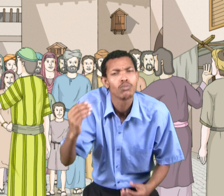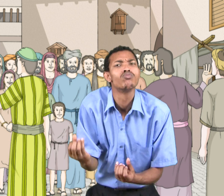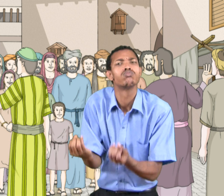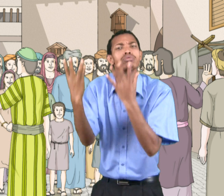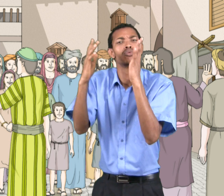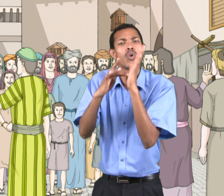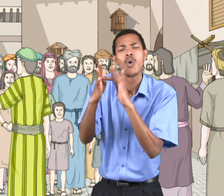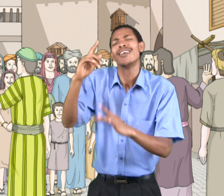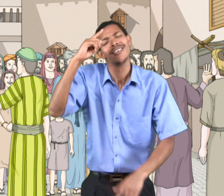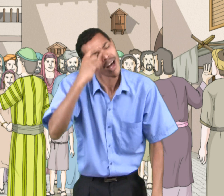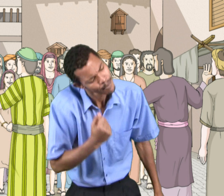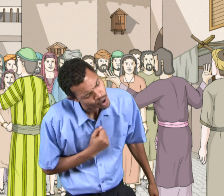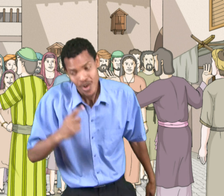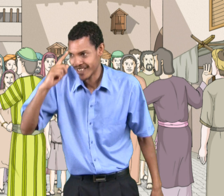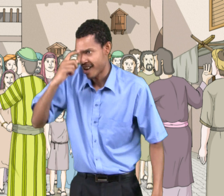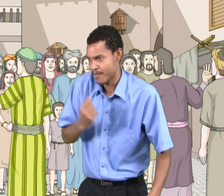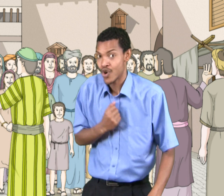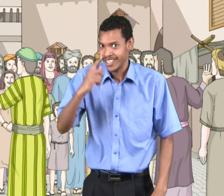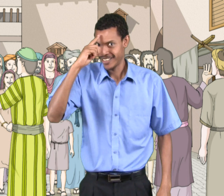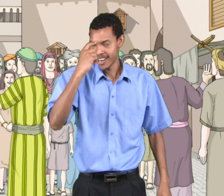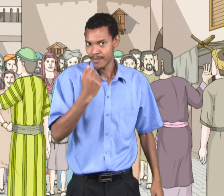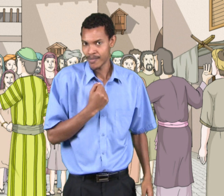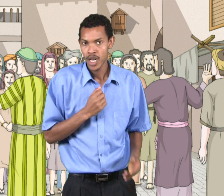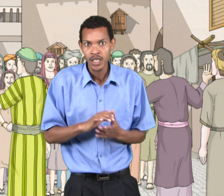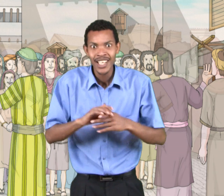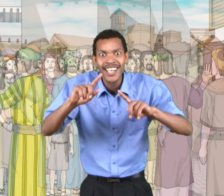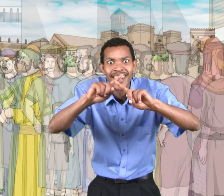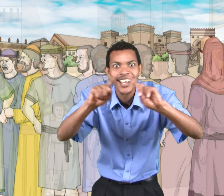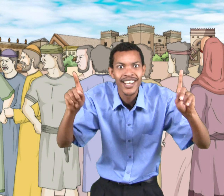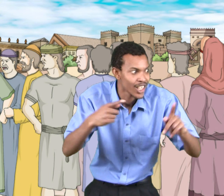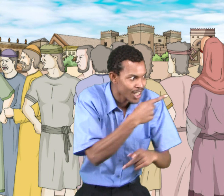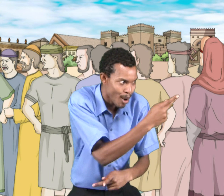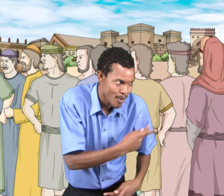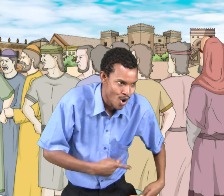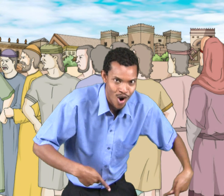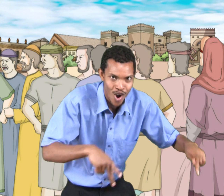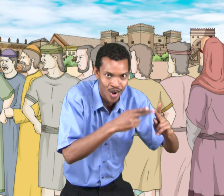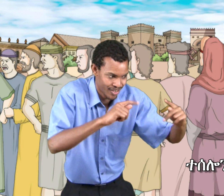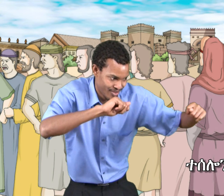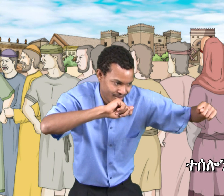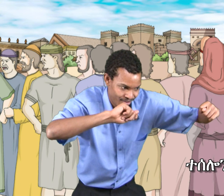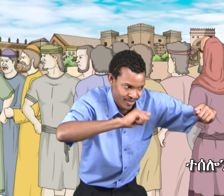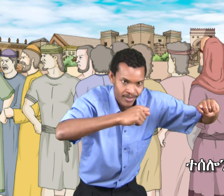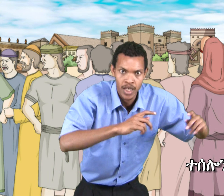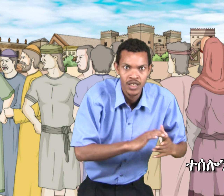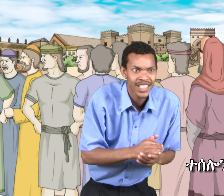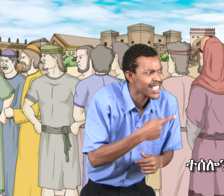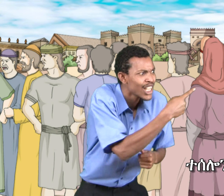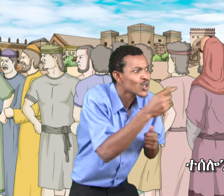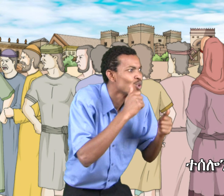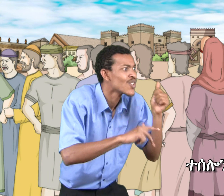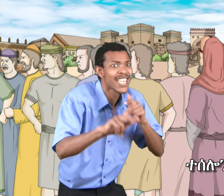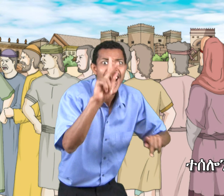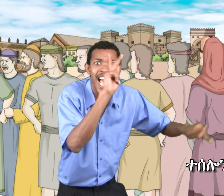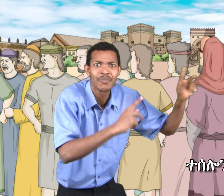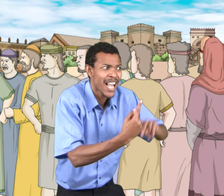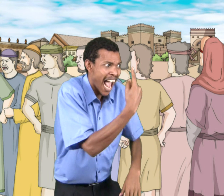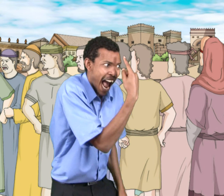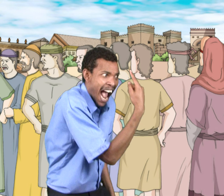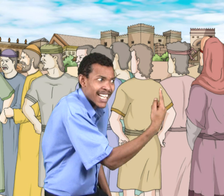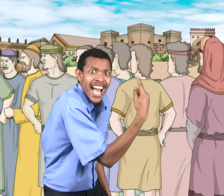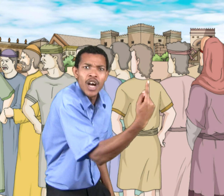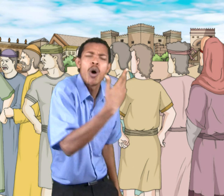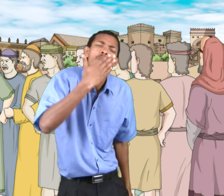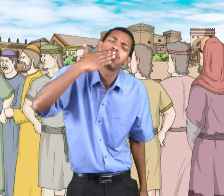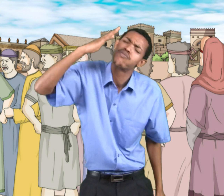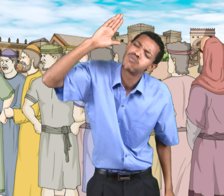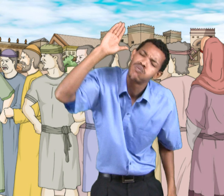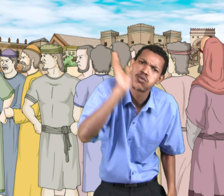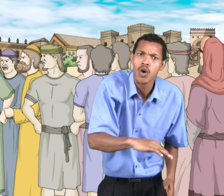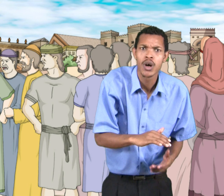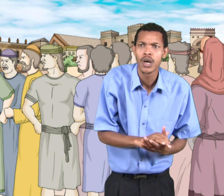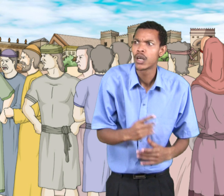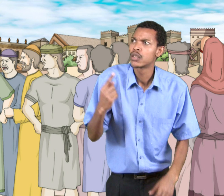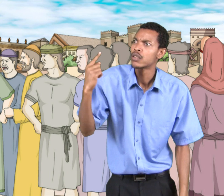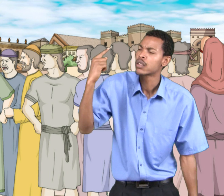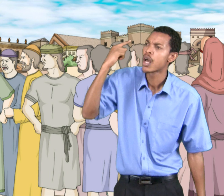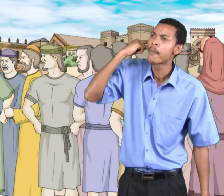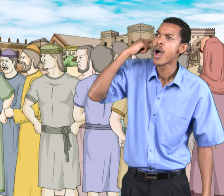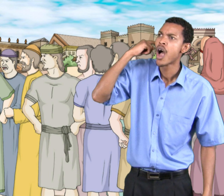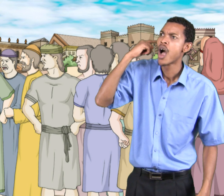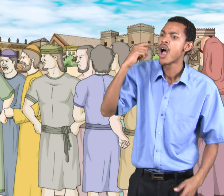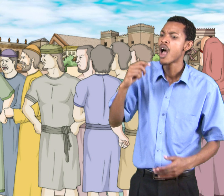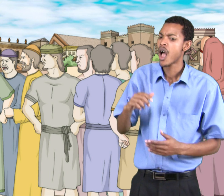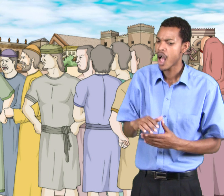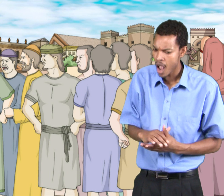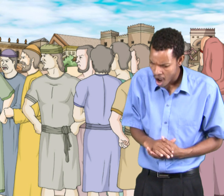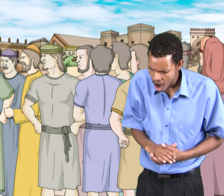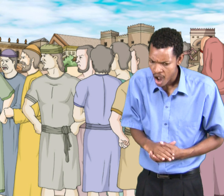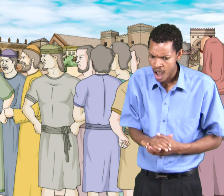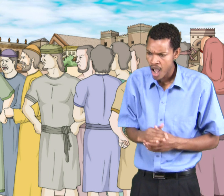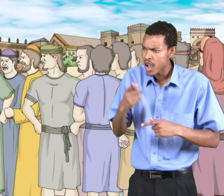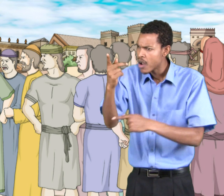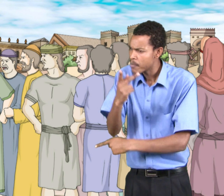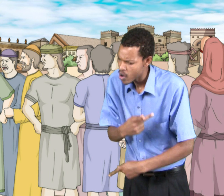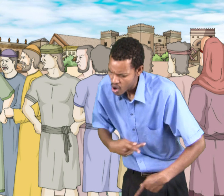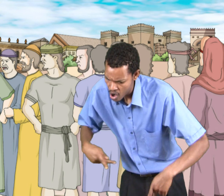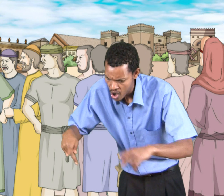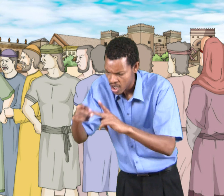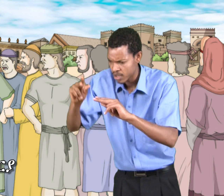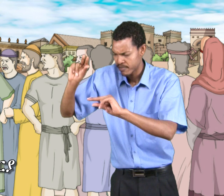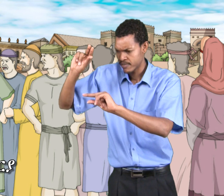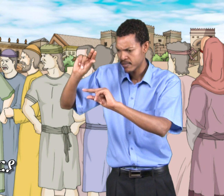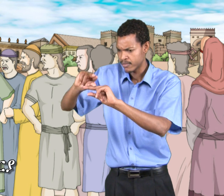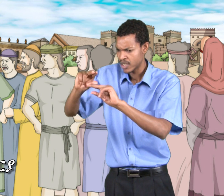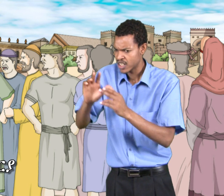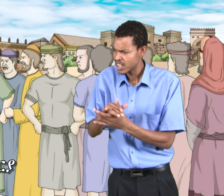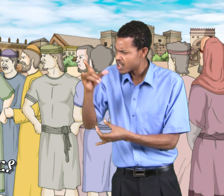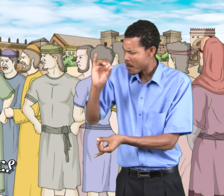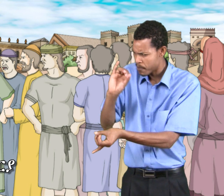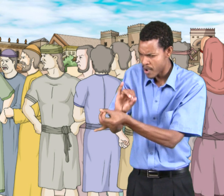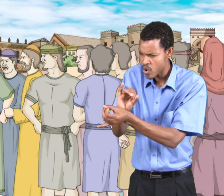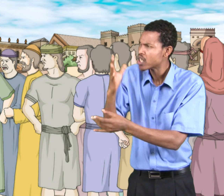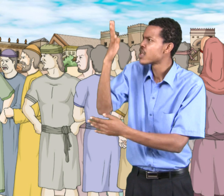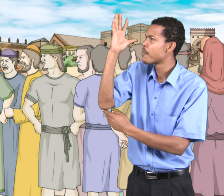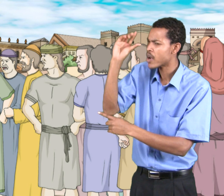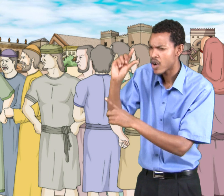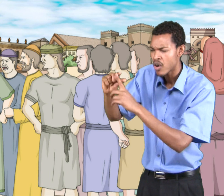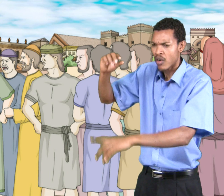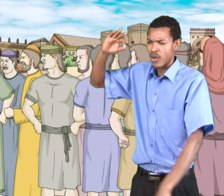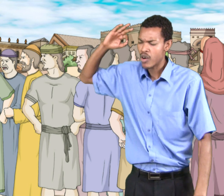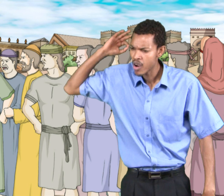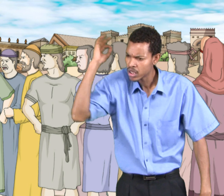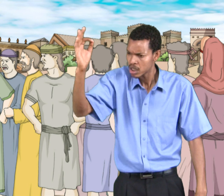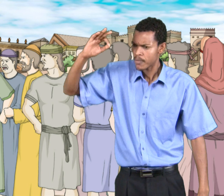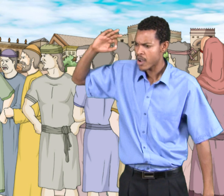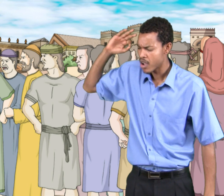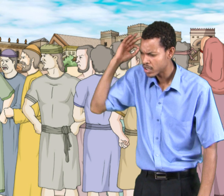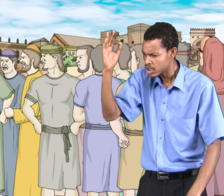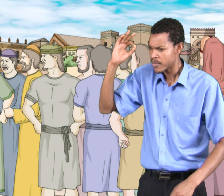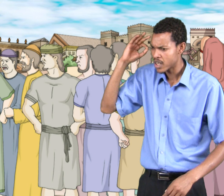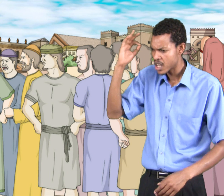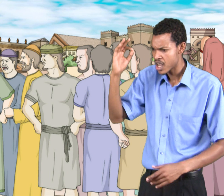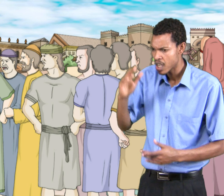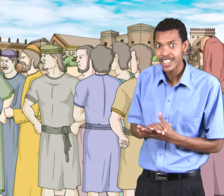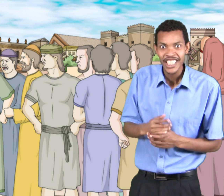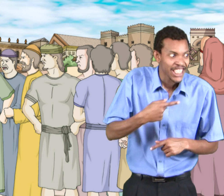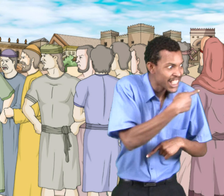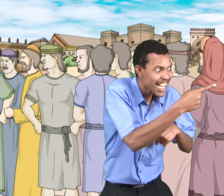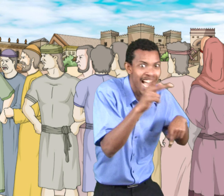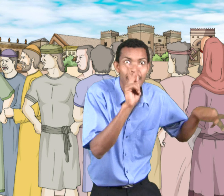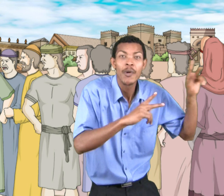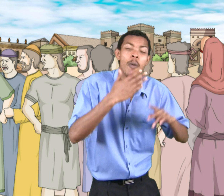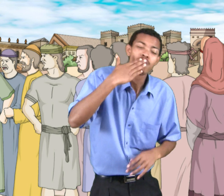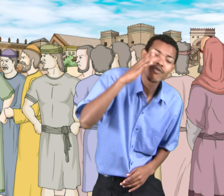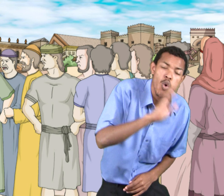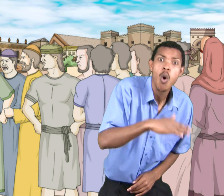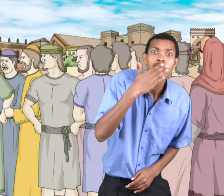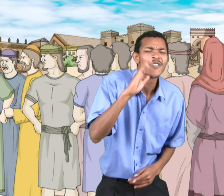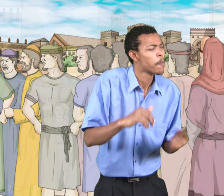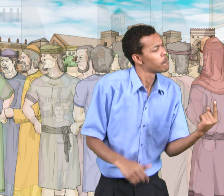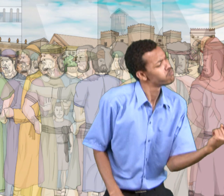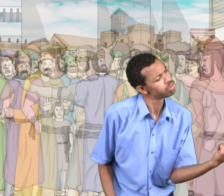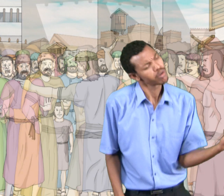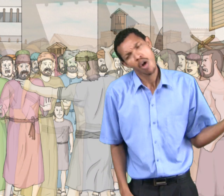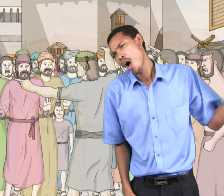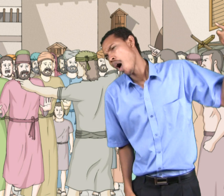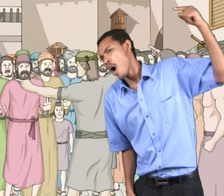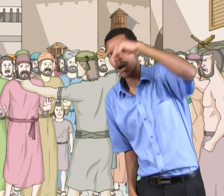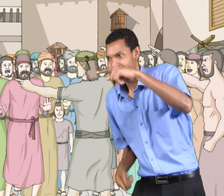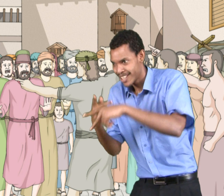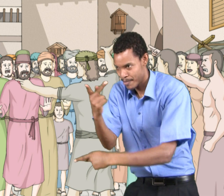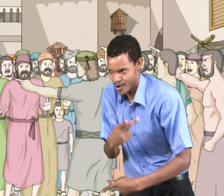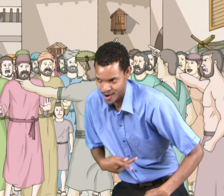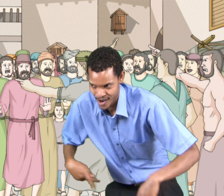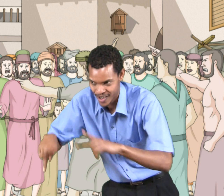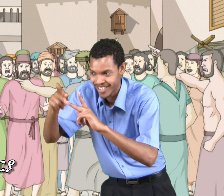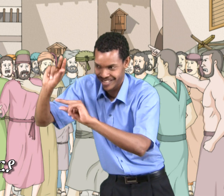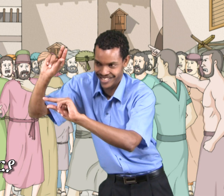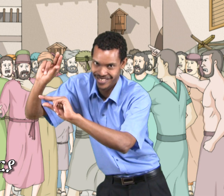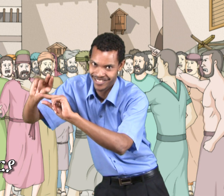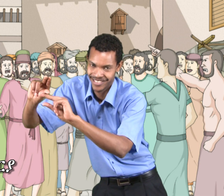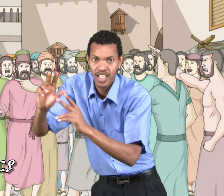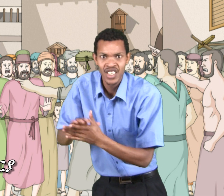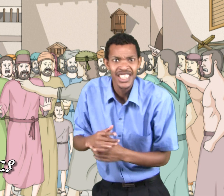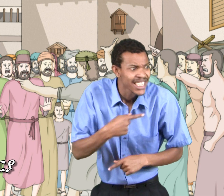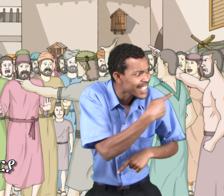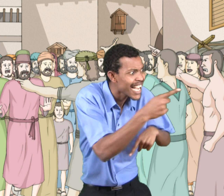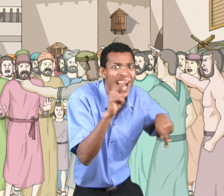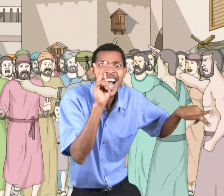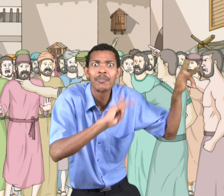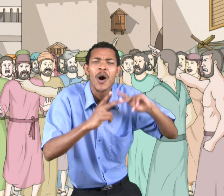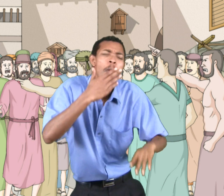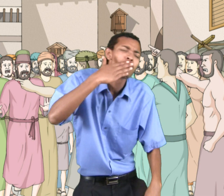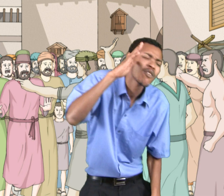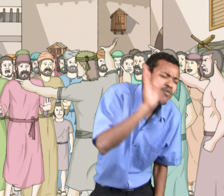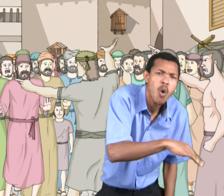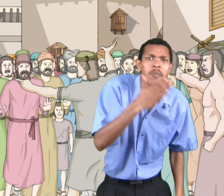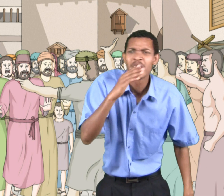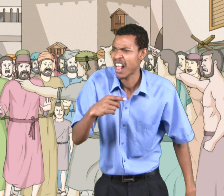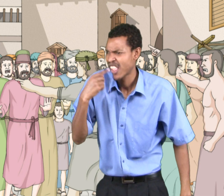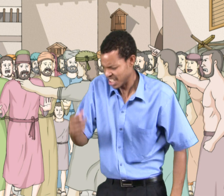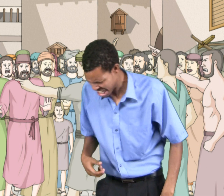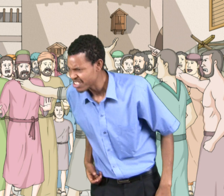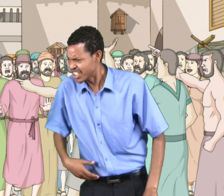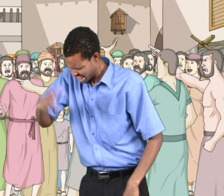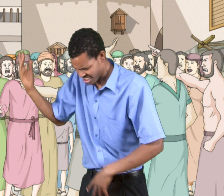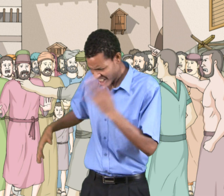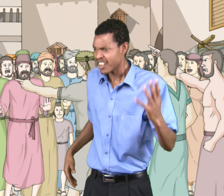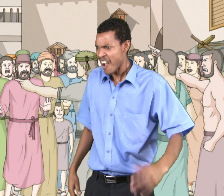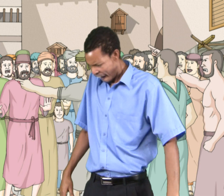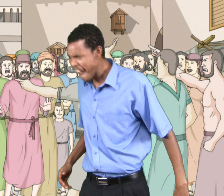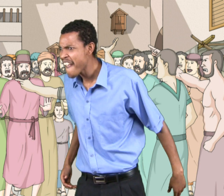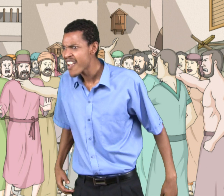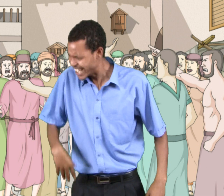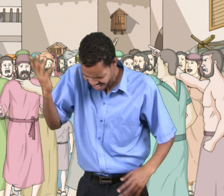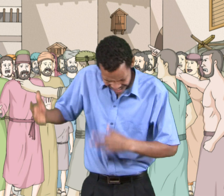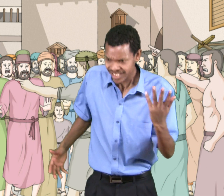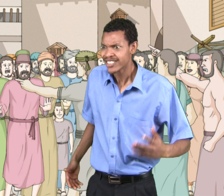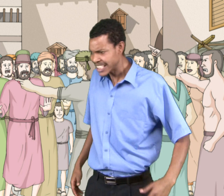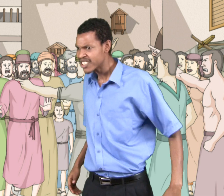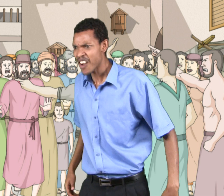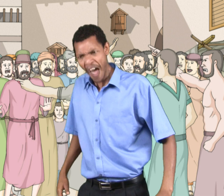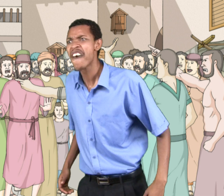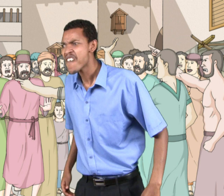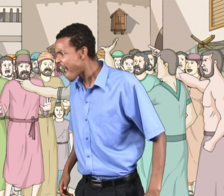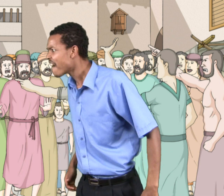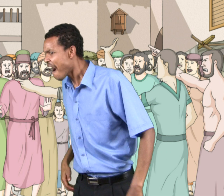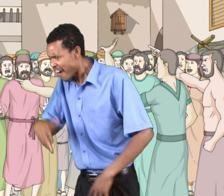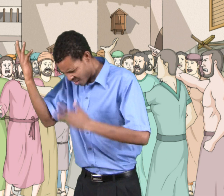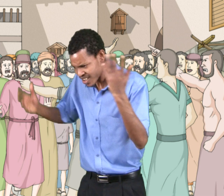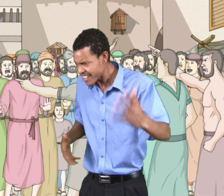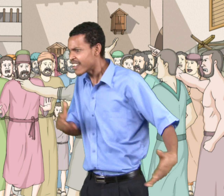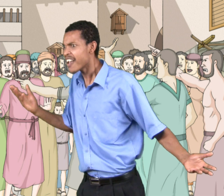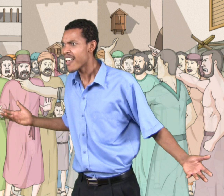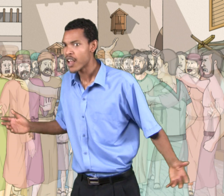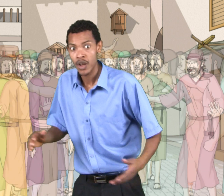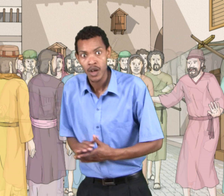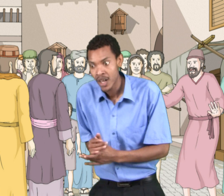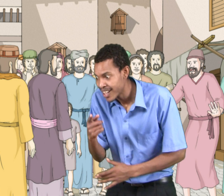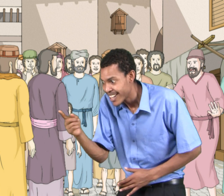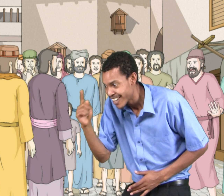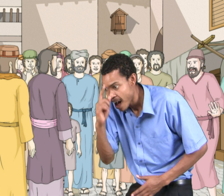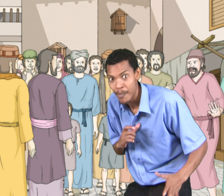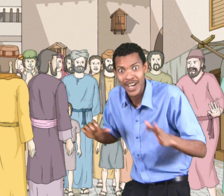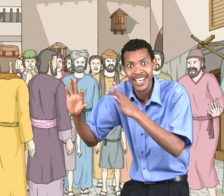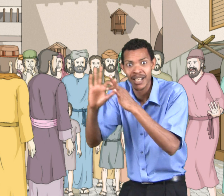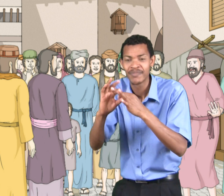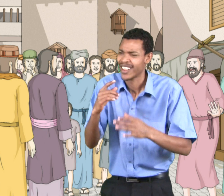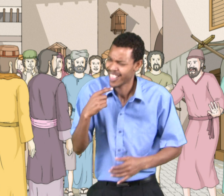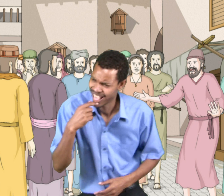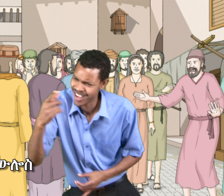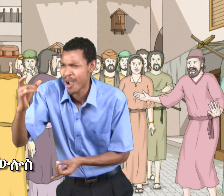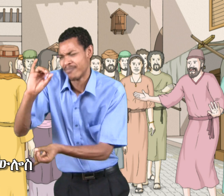But when the Jews from Thessalonica learned that Paul was also proclaiming the word of God in Berea, they went there themselves to incite and agitate the crowds.